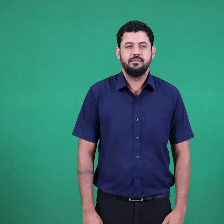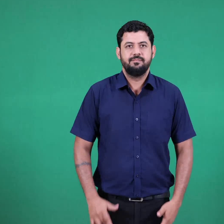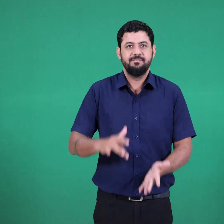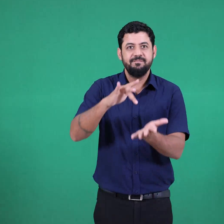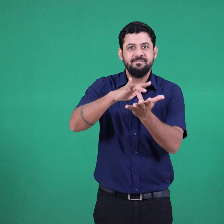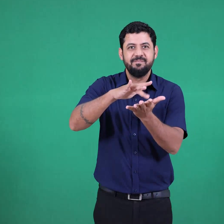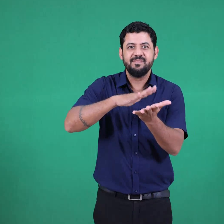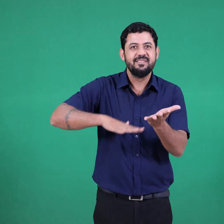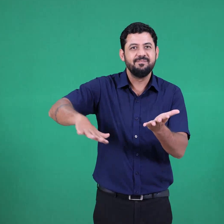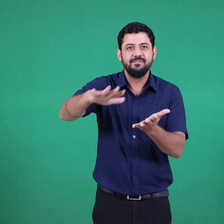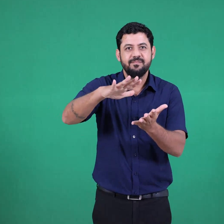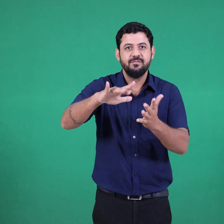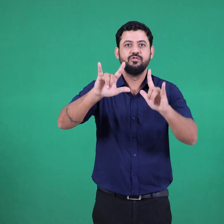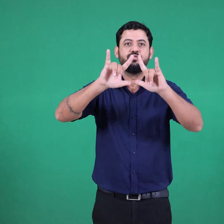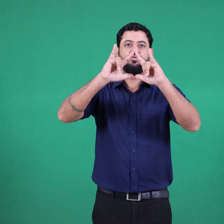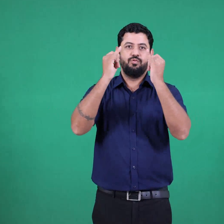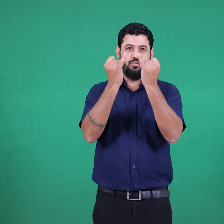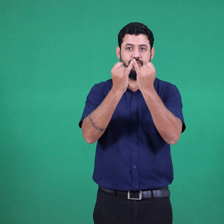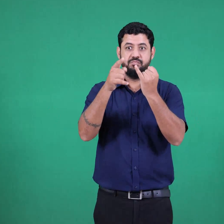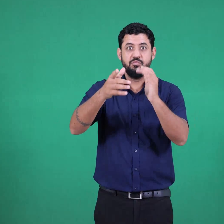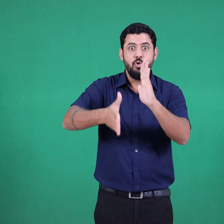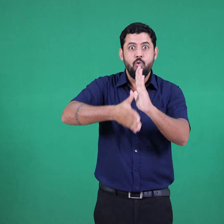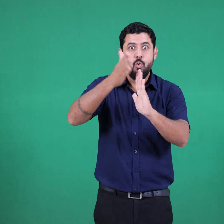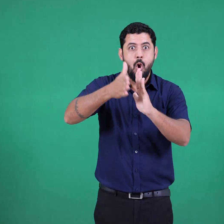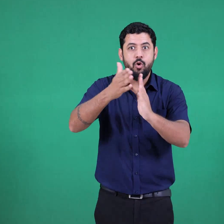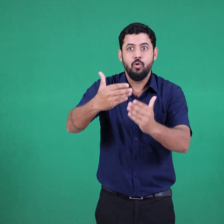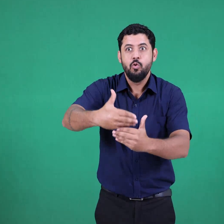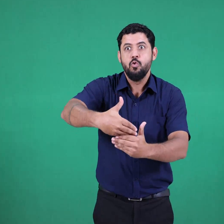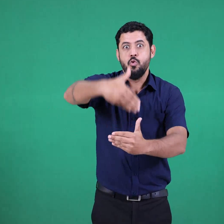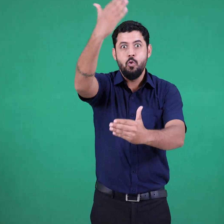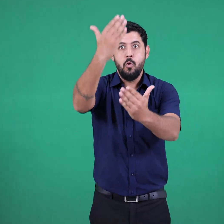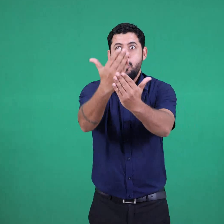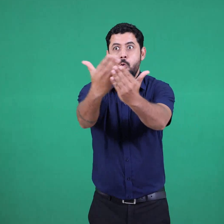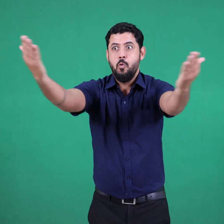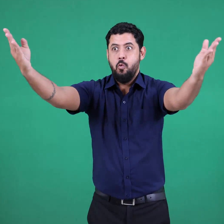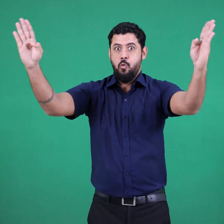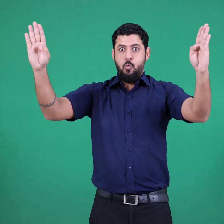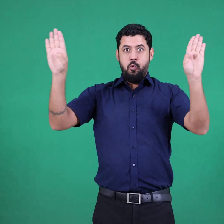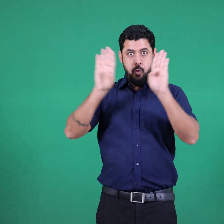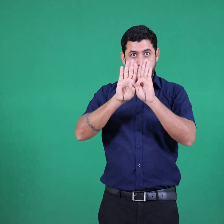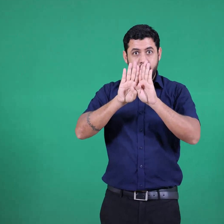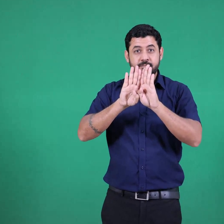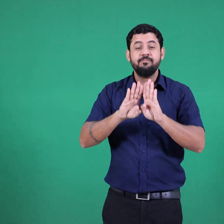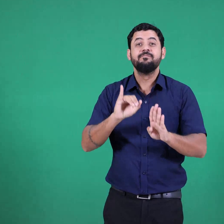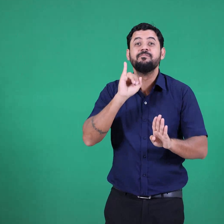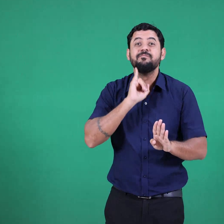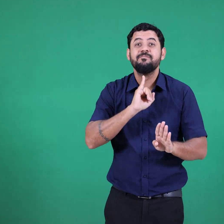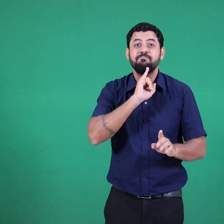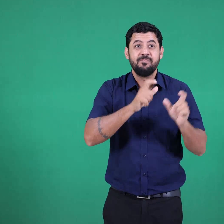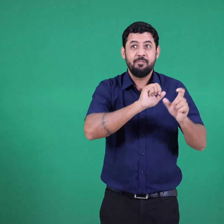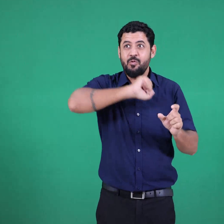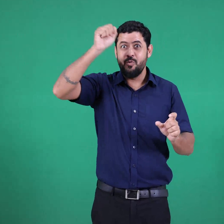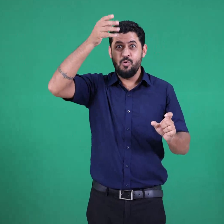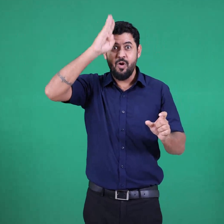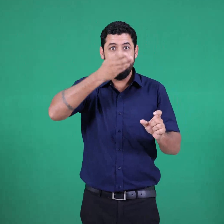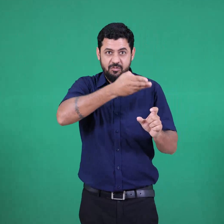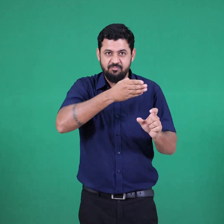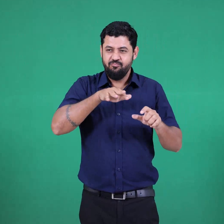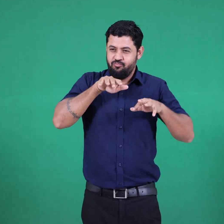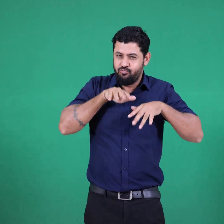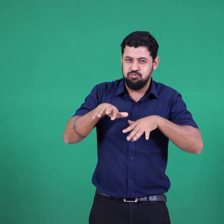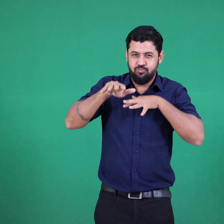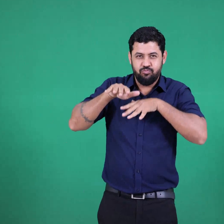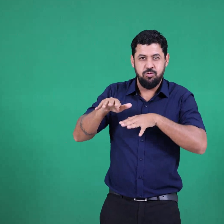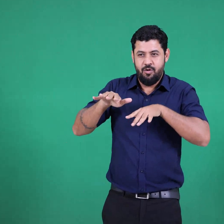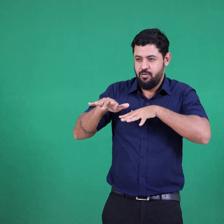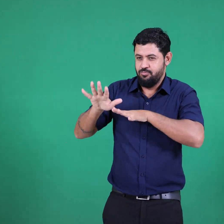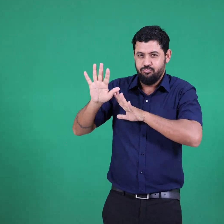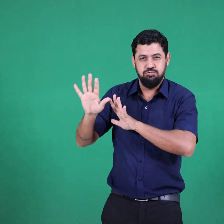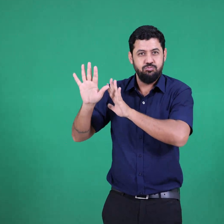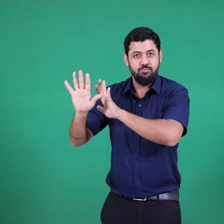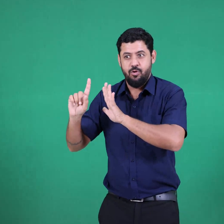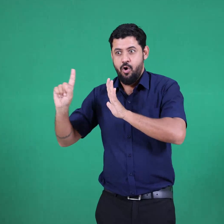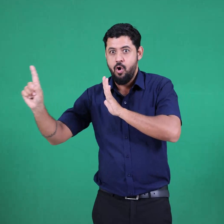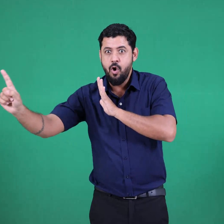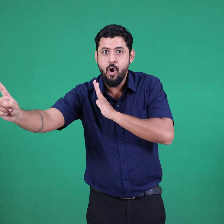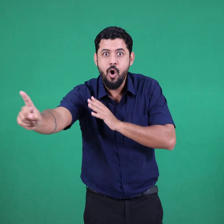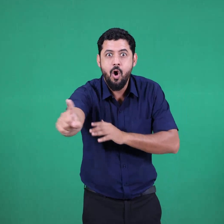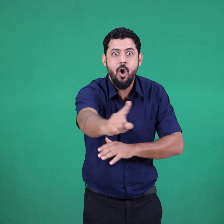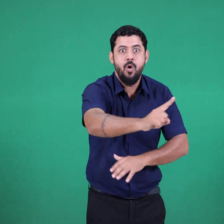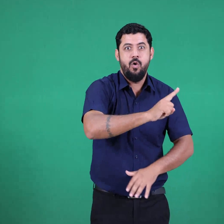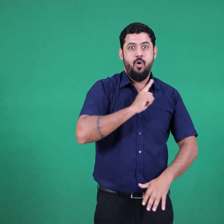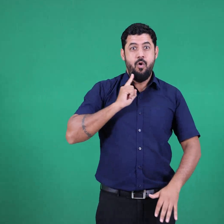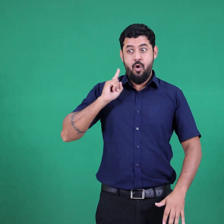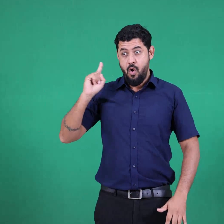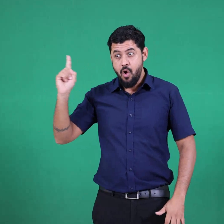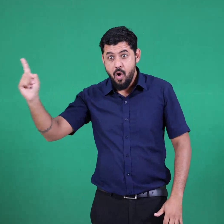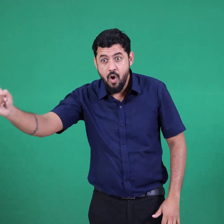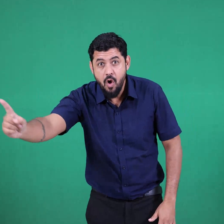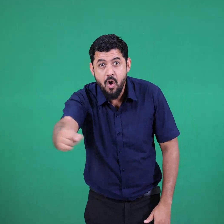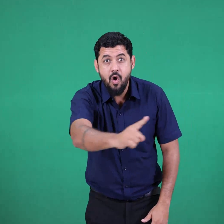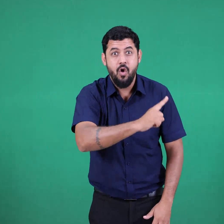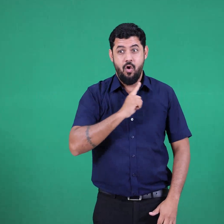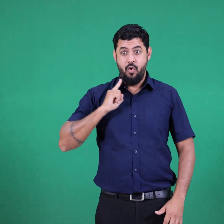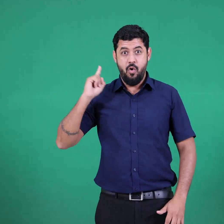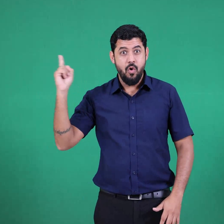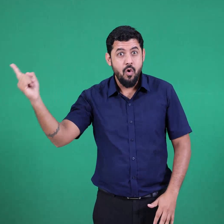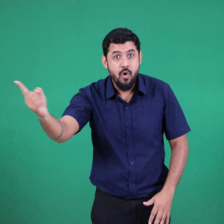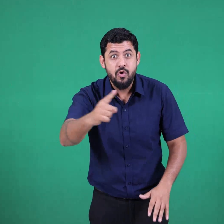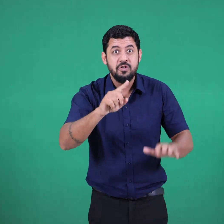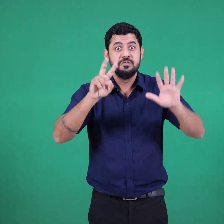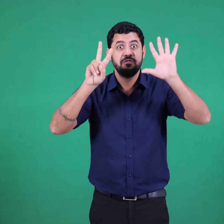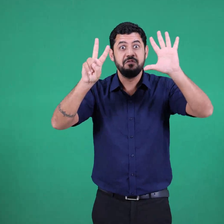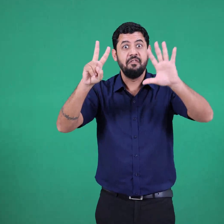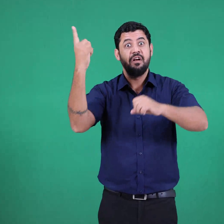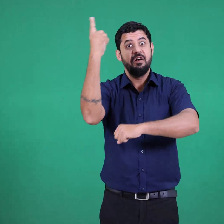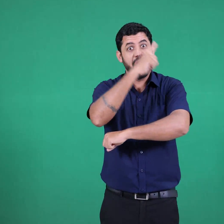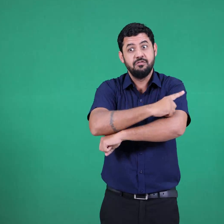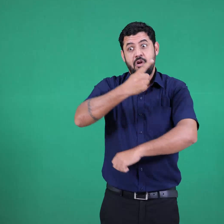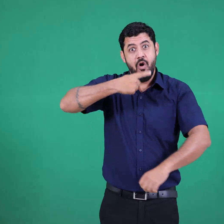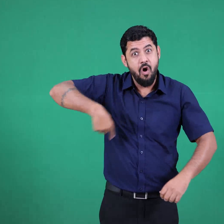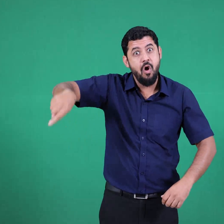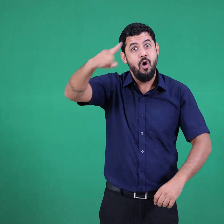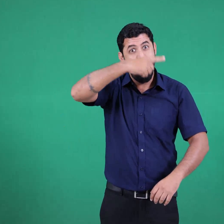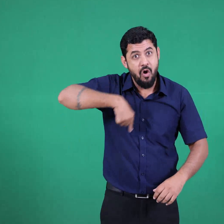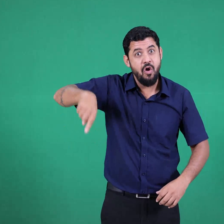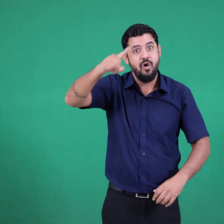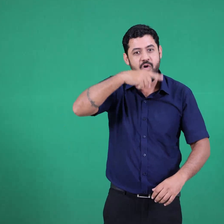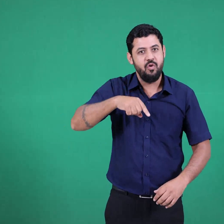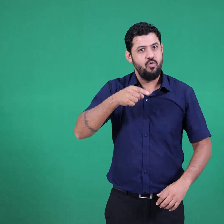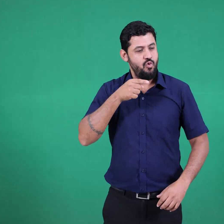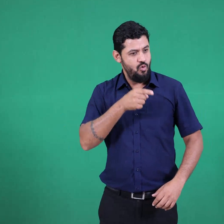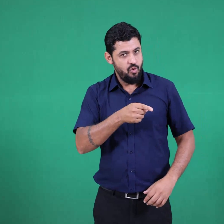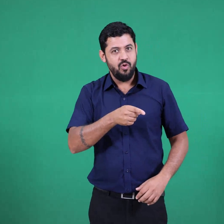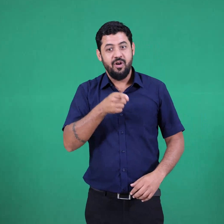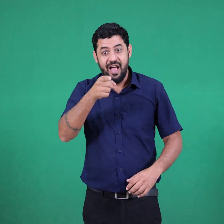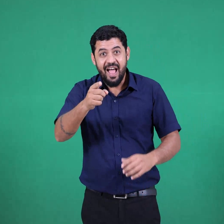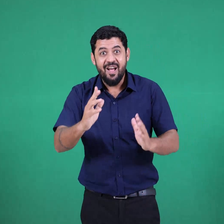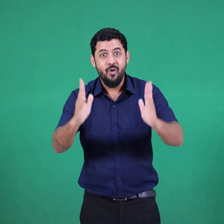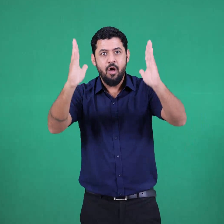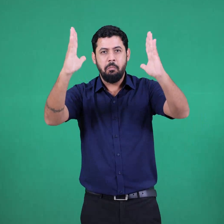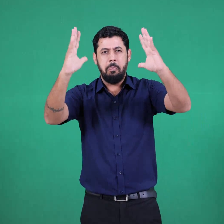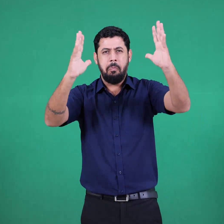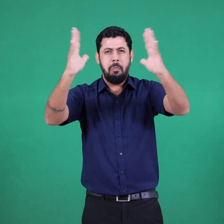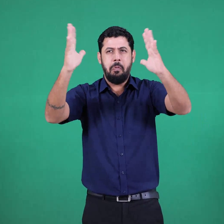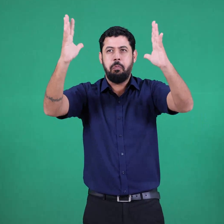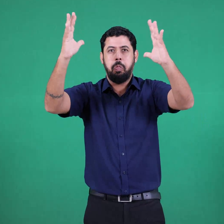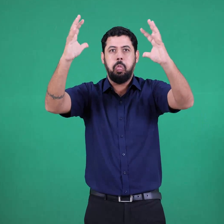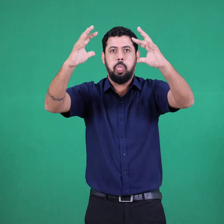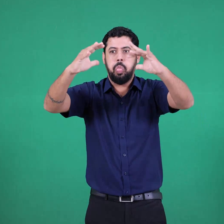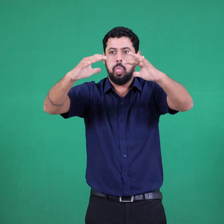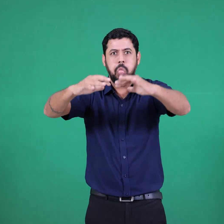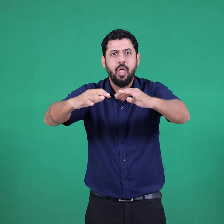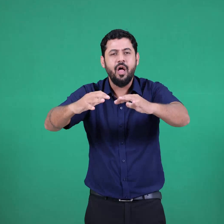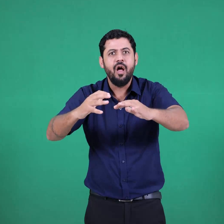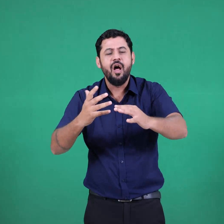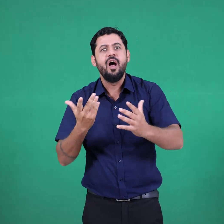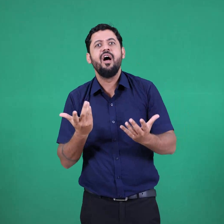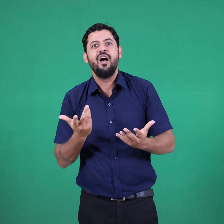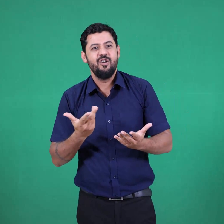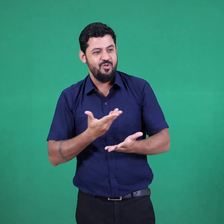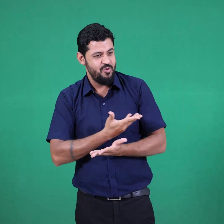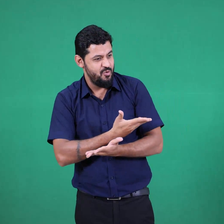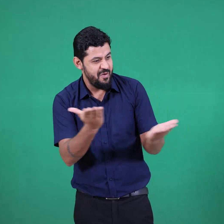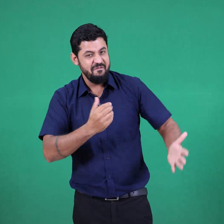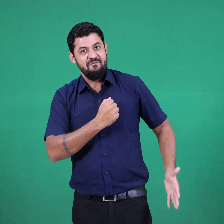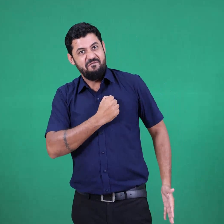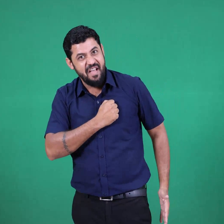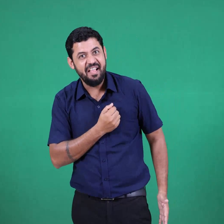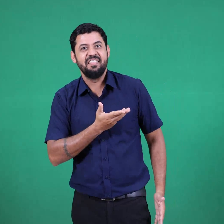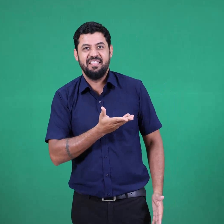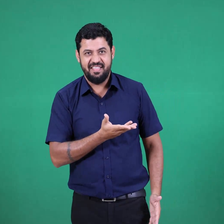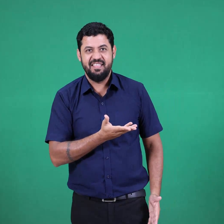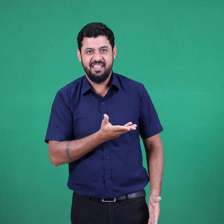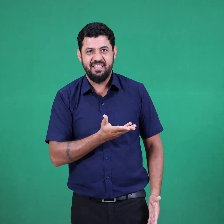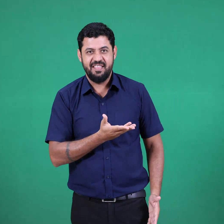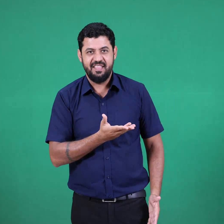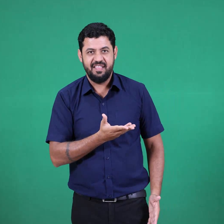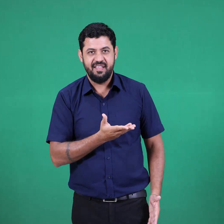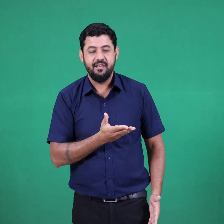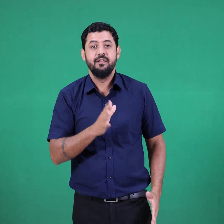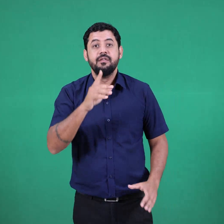By faith the walls of Jericho fell, after the people had marched around them for seven days.